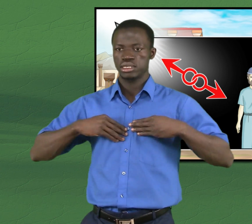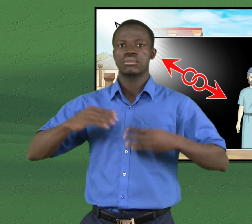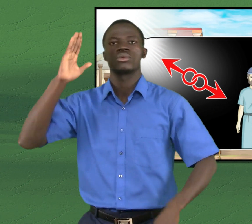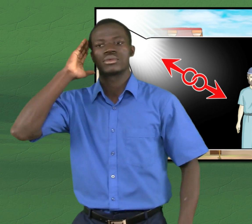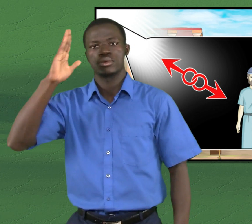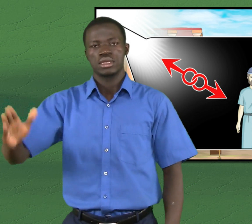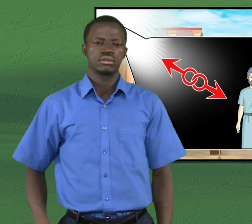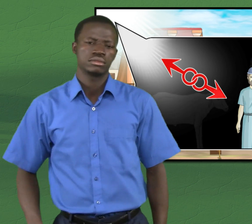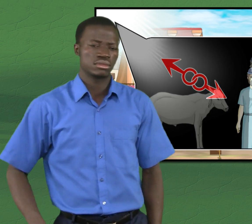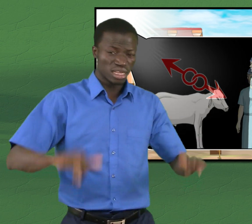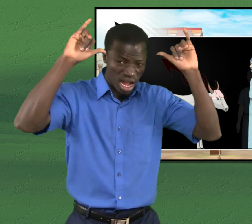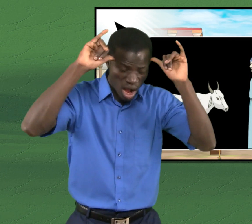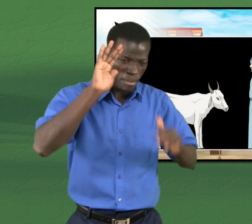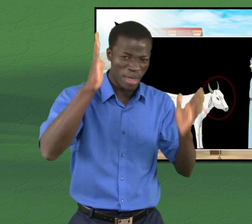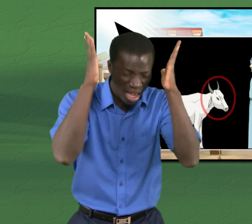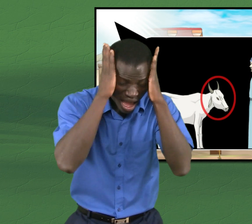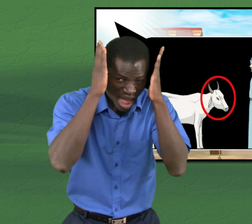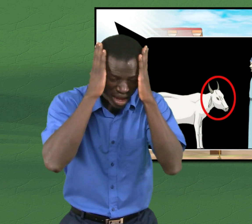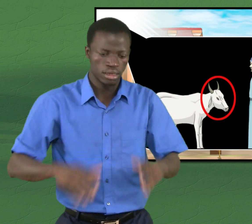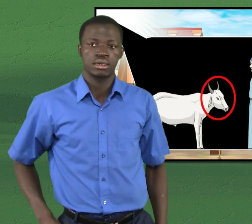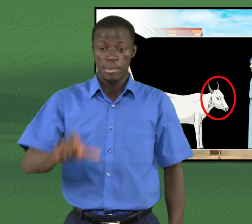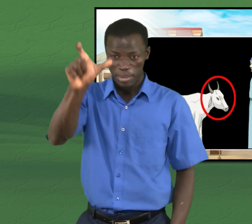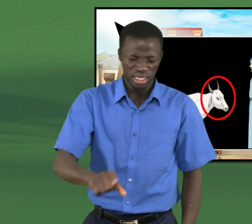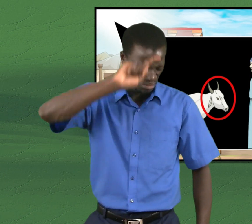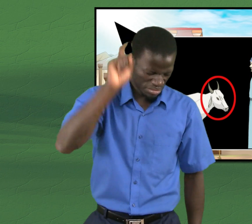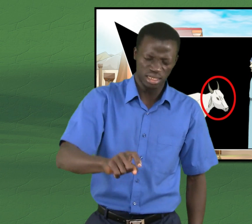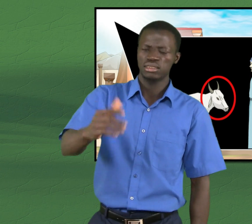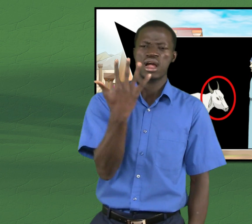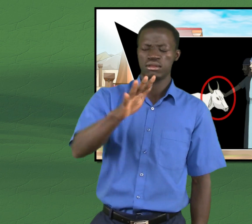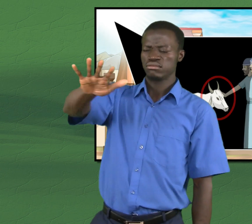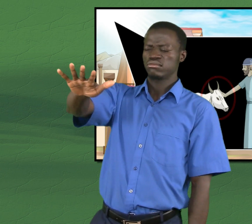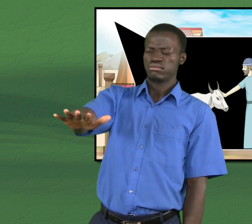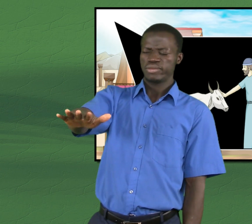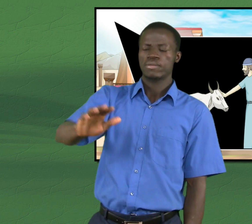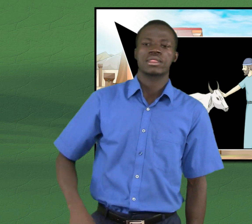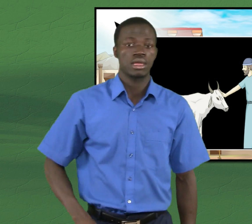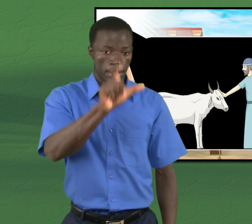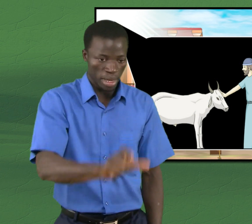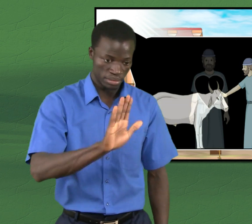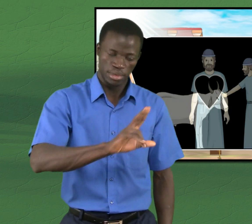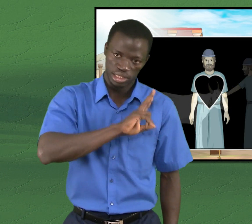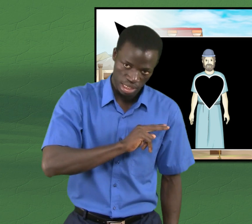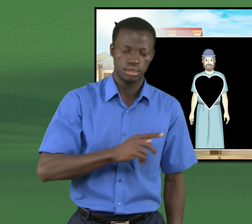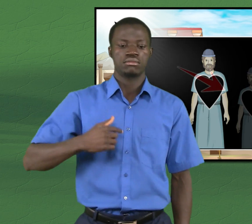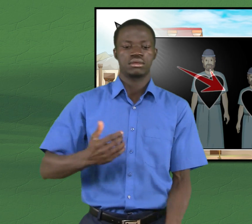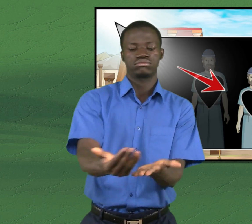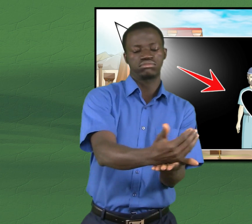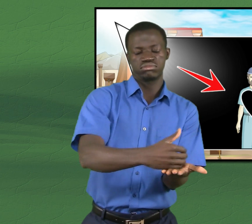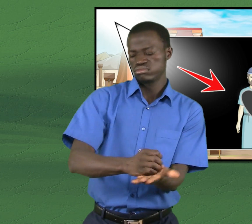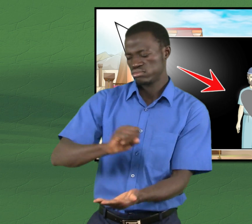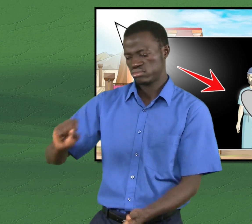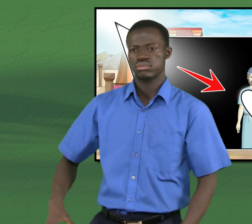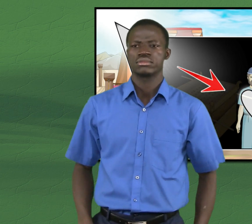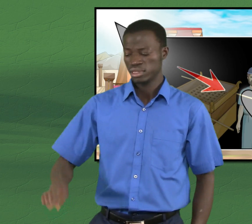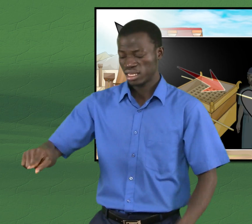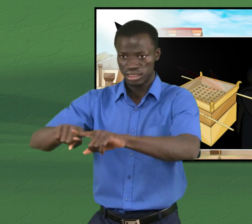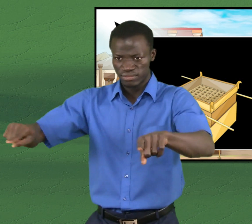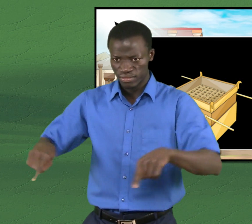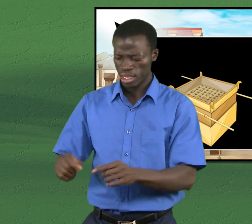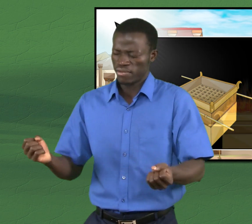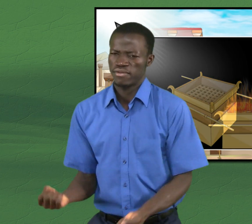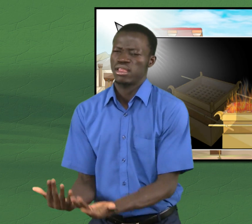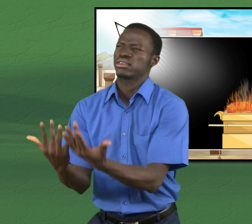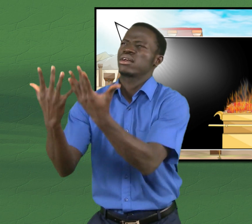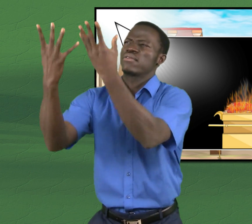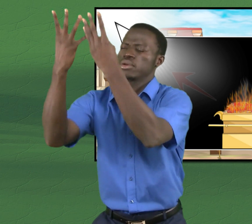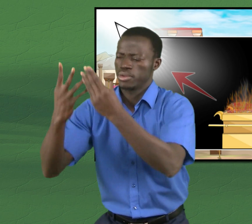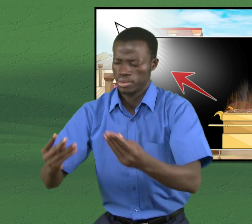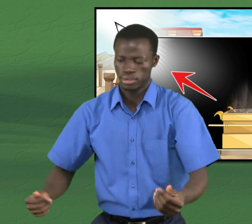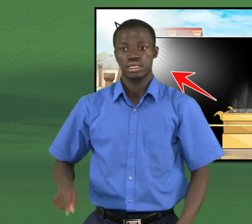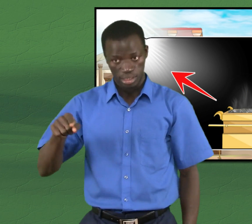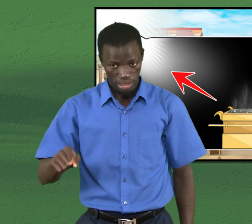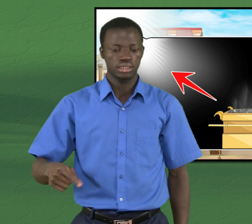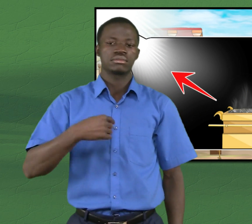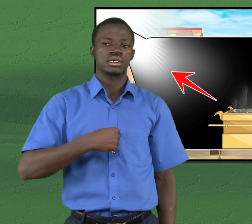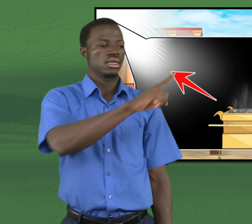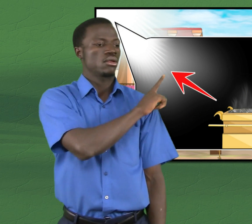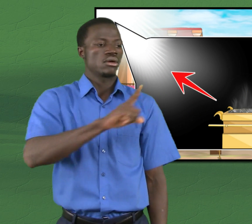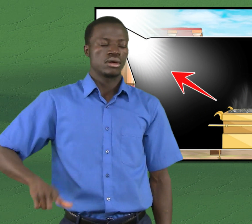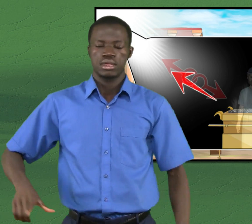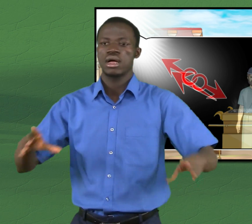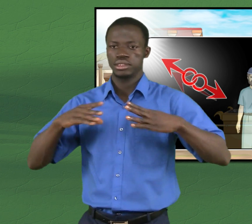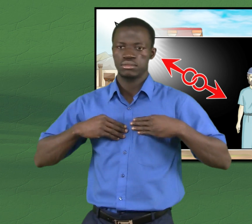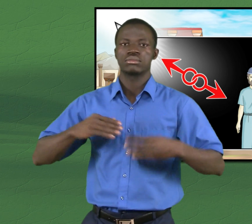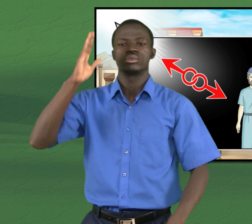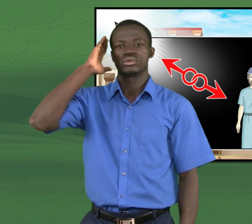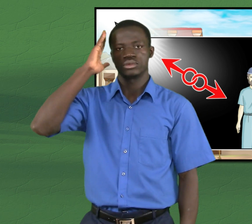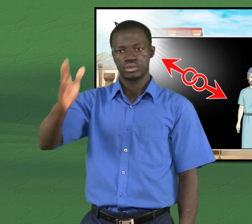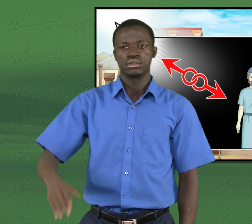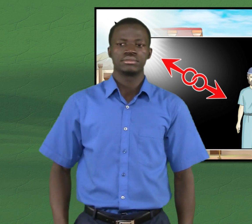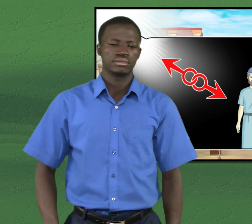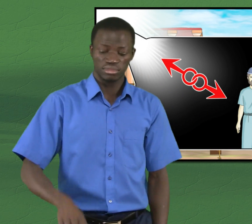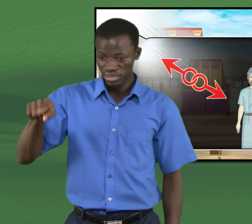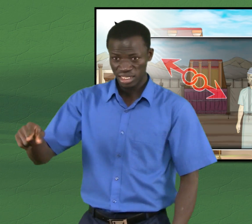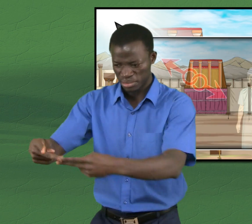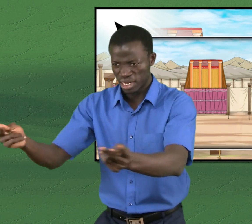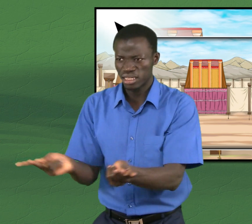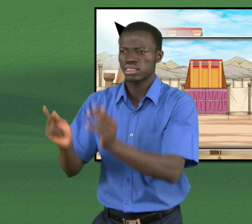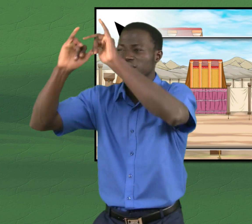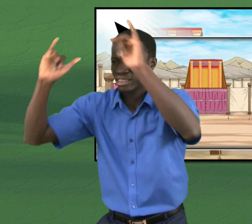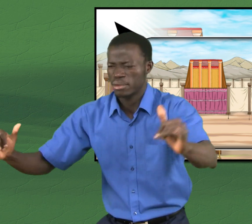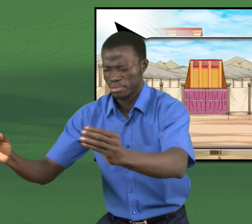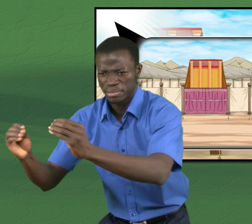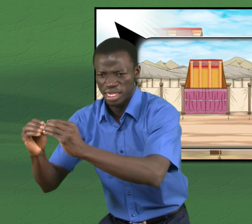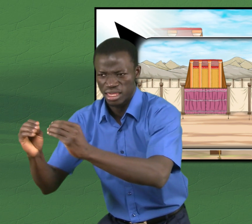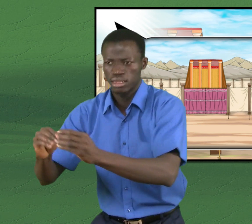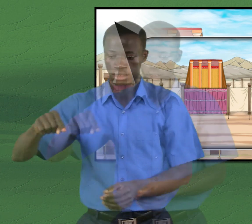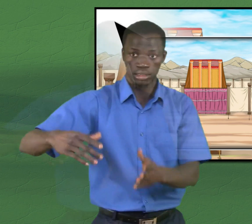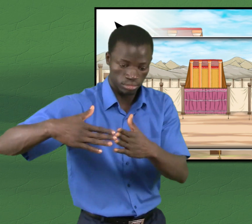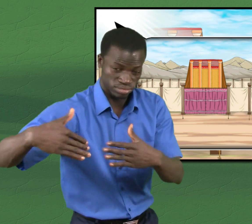He is to lay his hand on the head of the burnt offering, so it can be accepted on his behalf to make atonement for him.